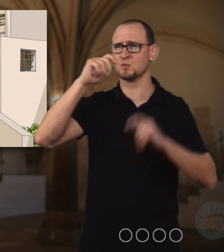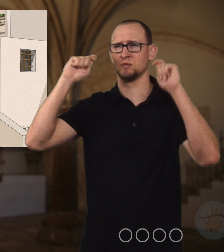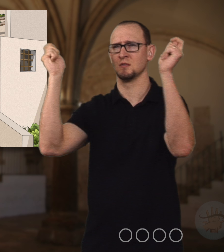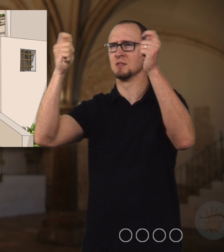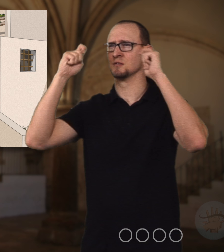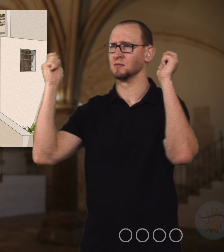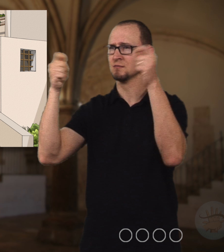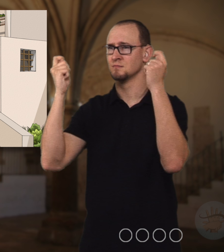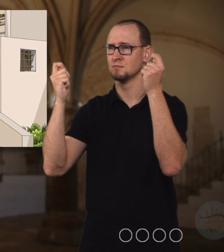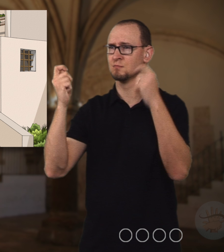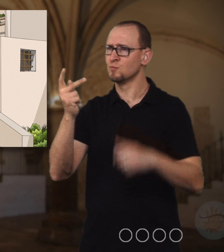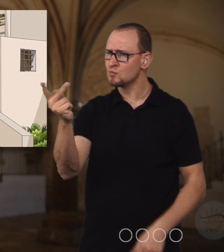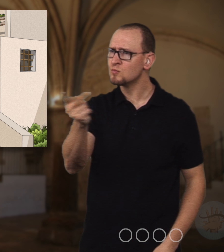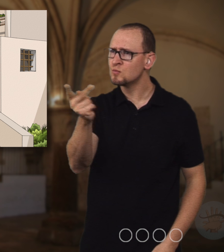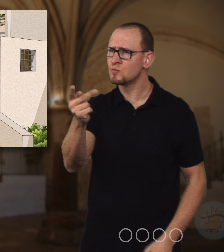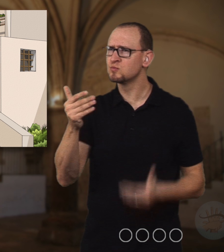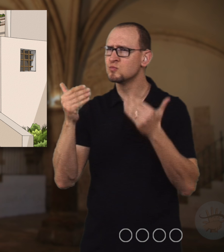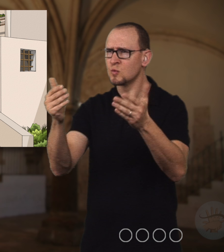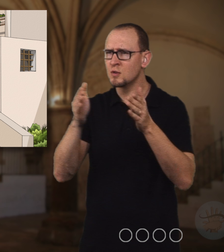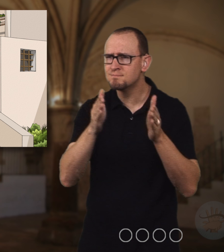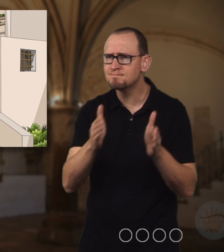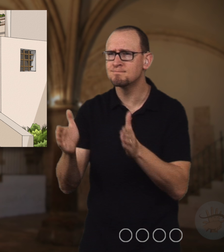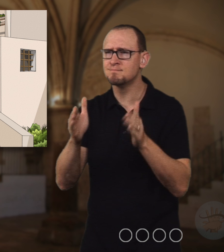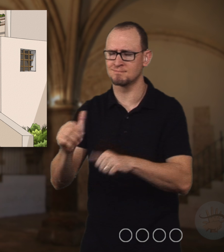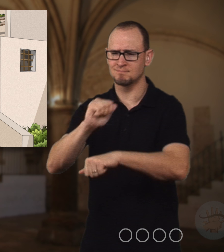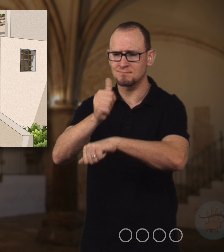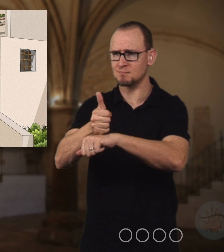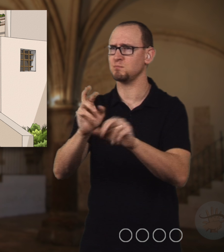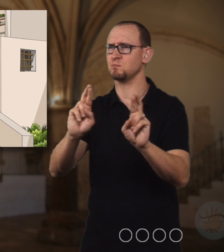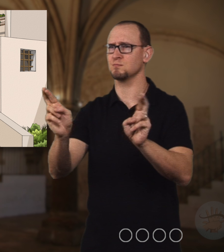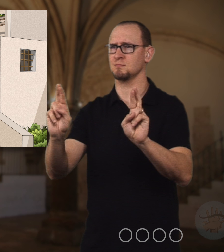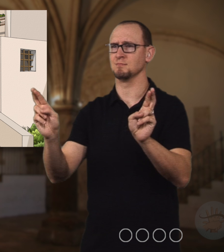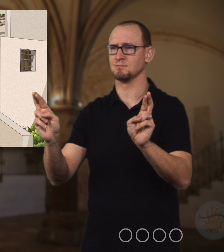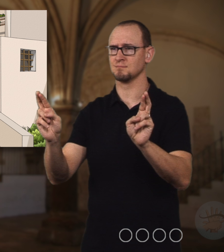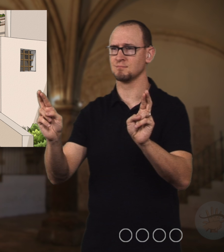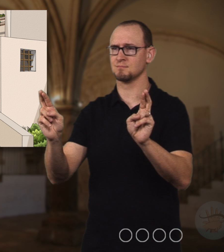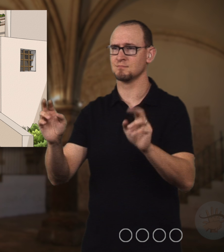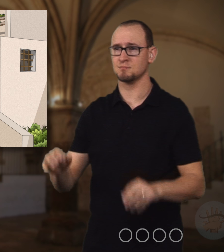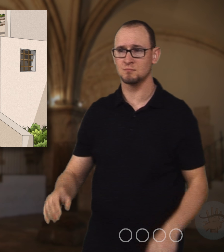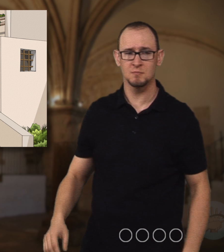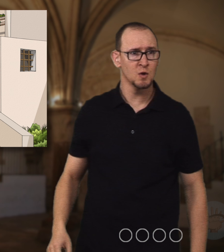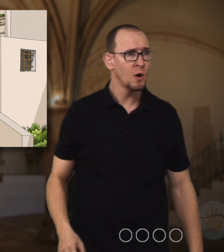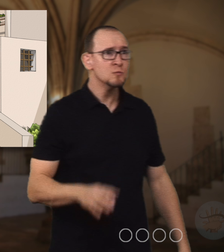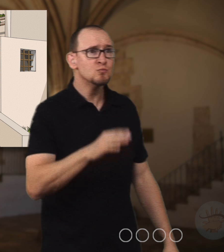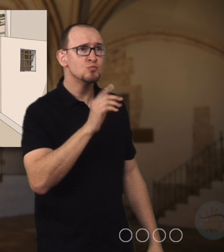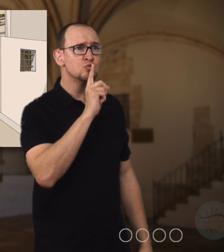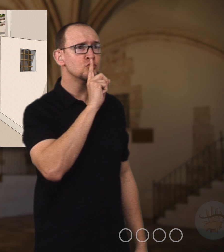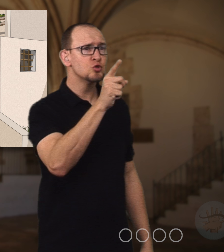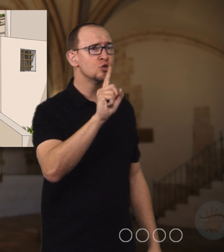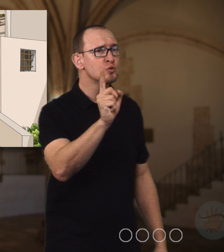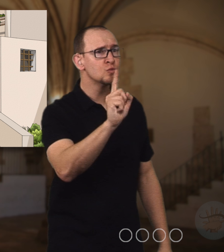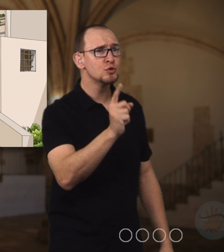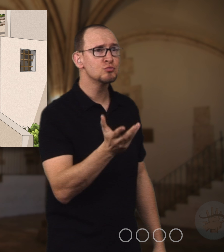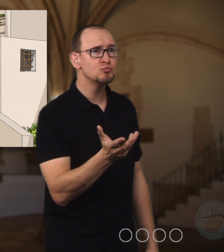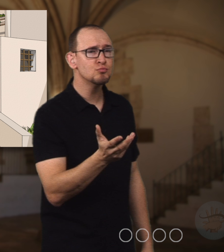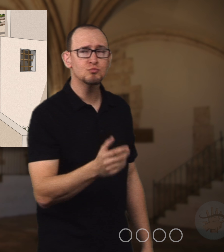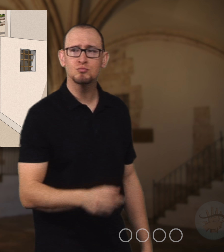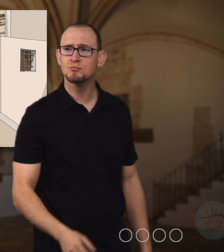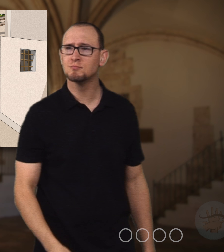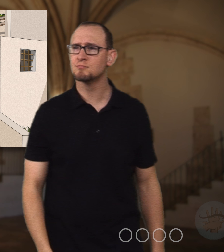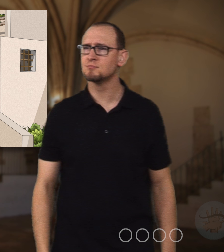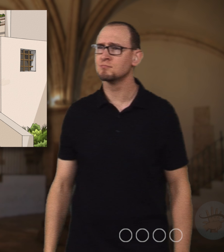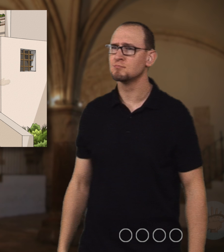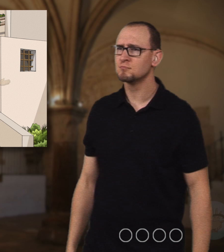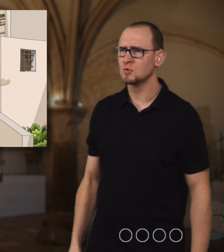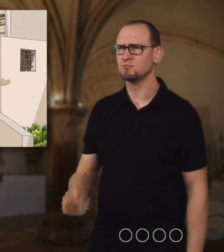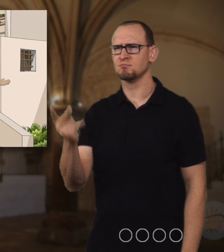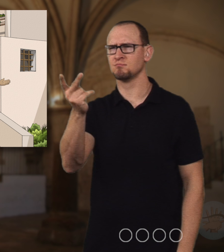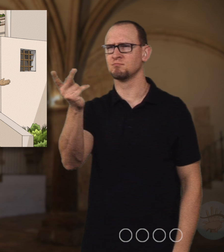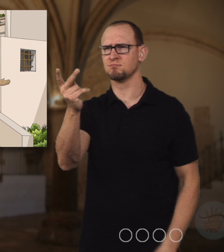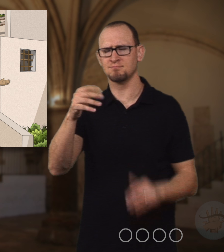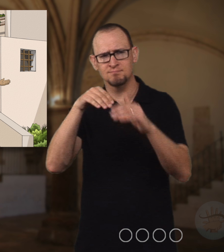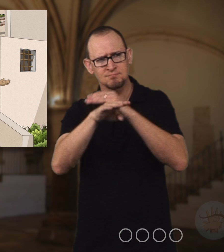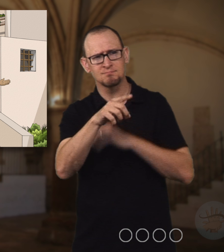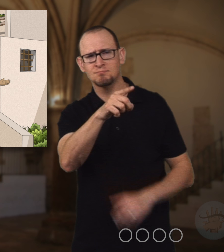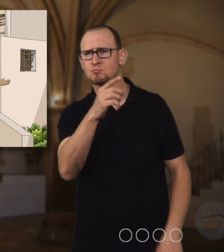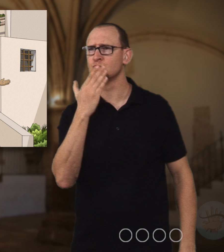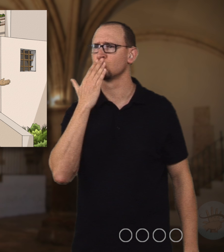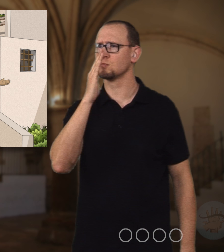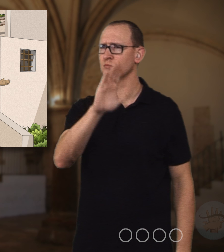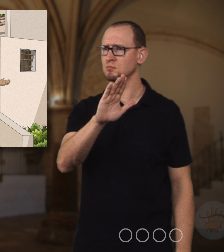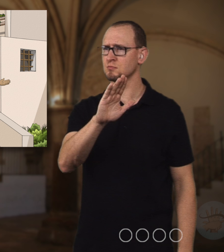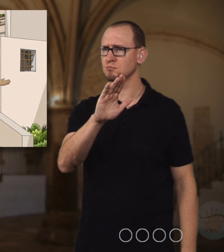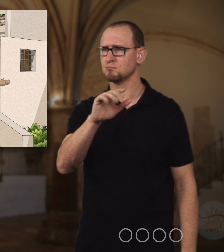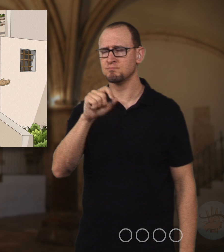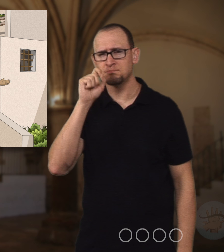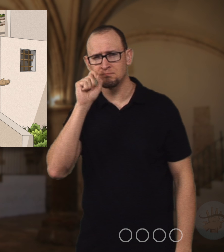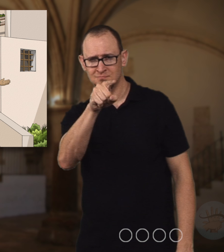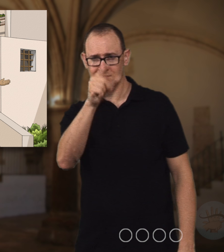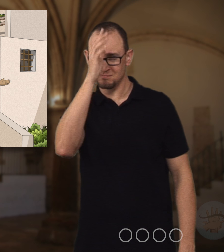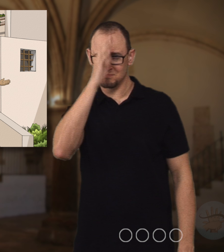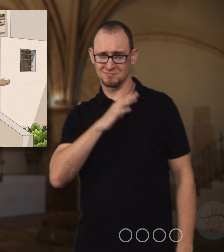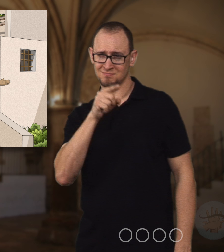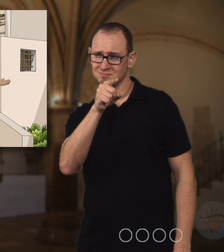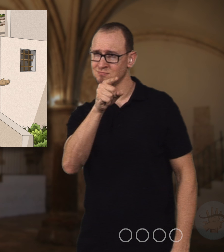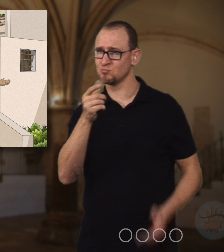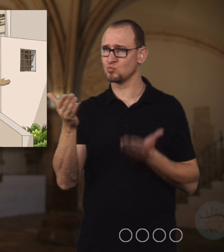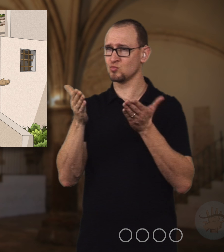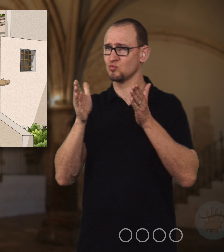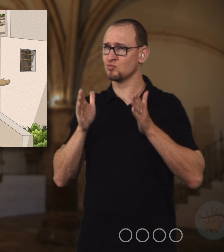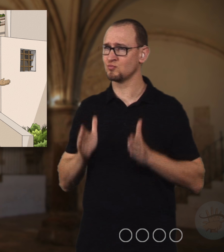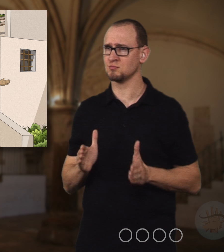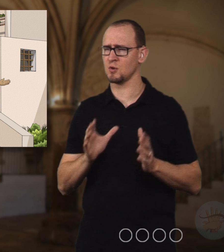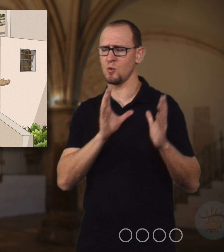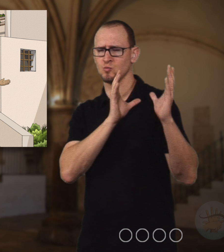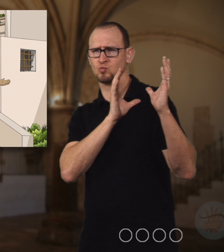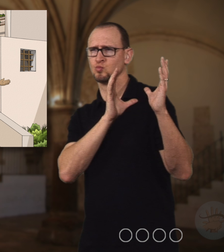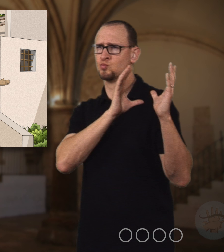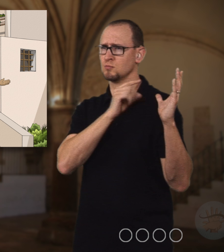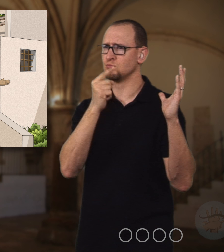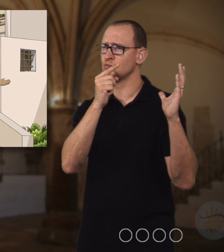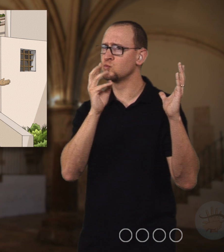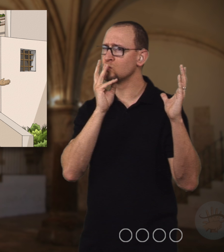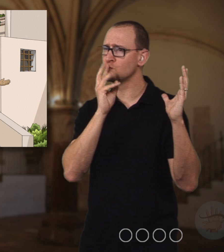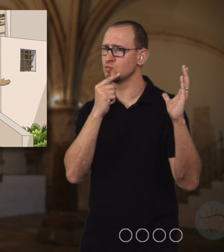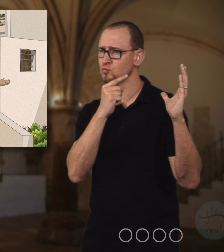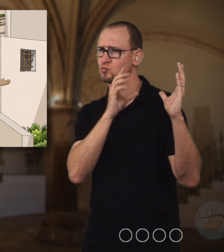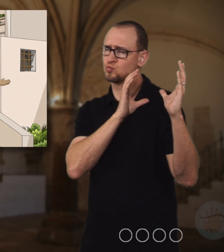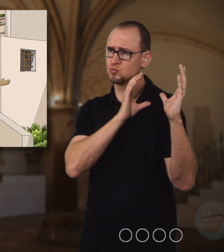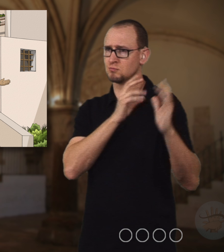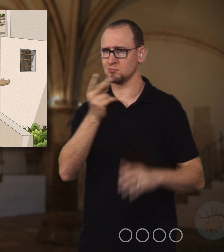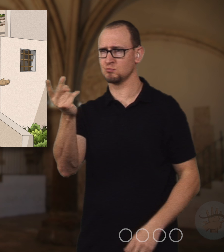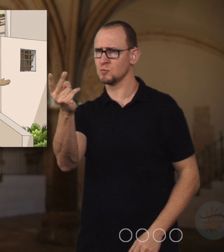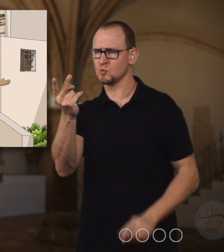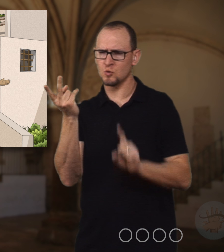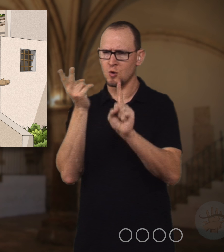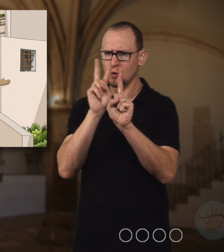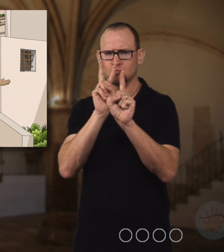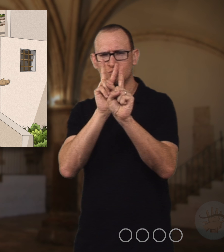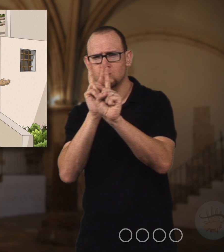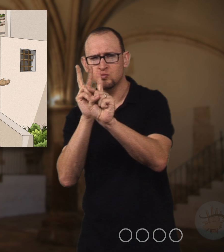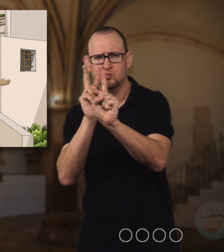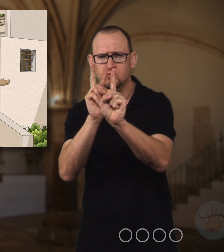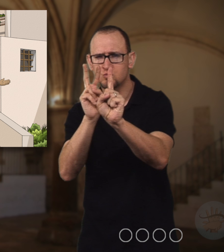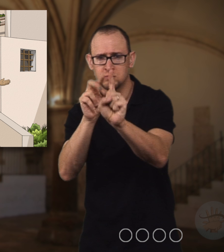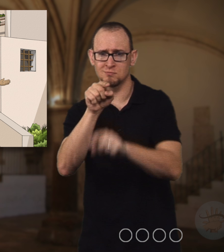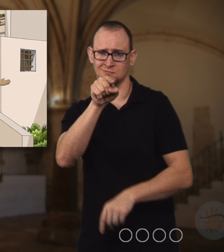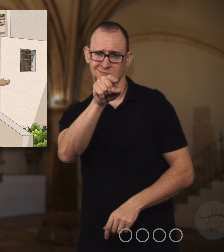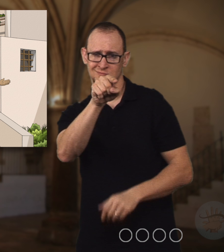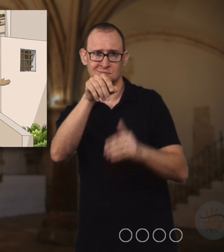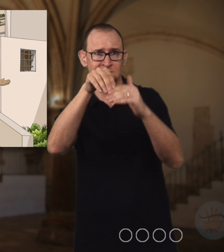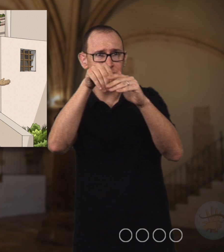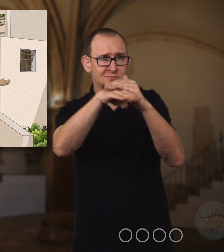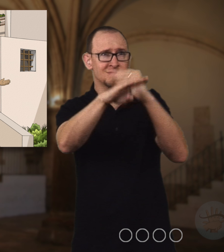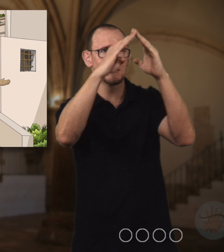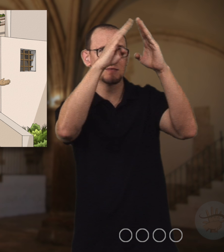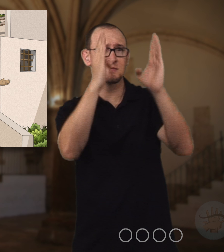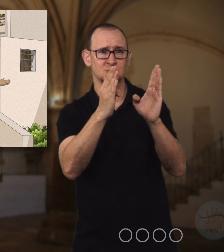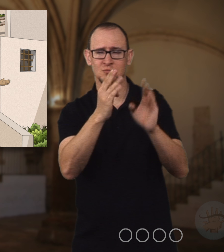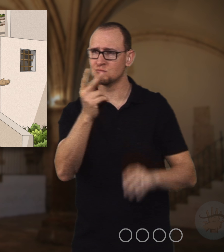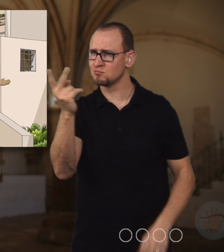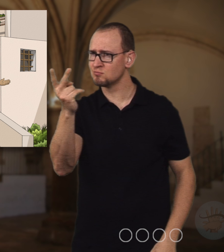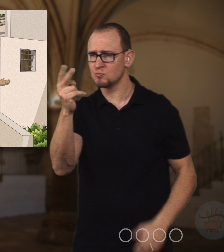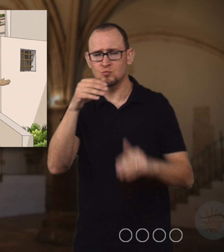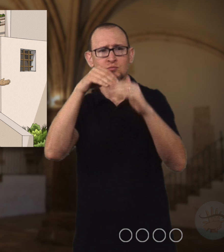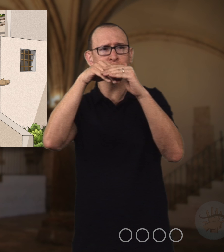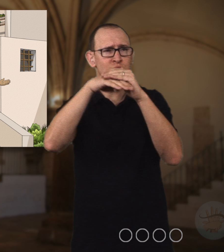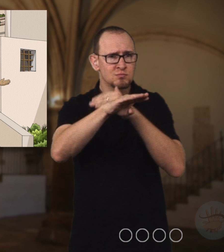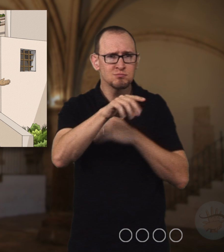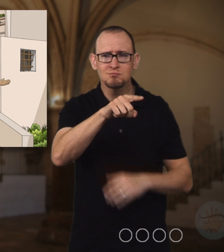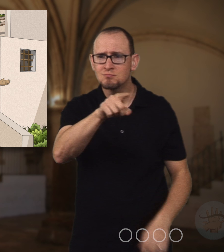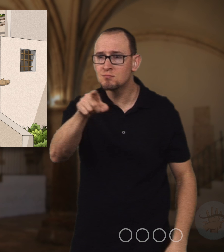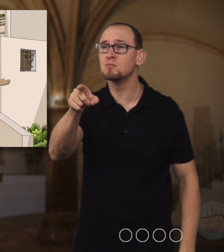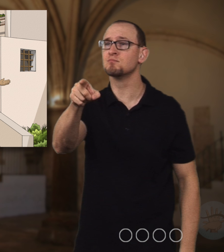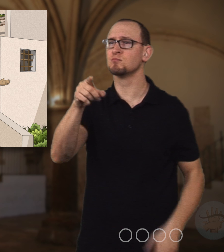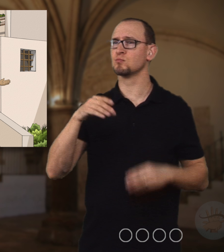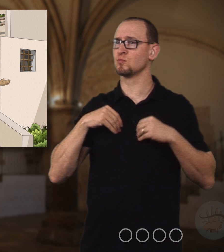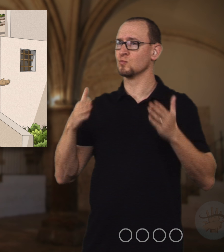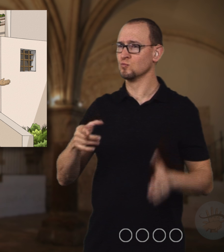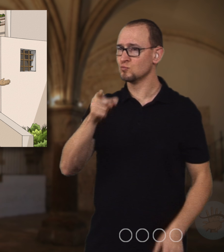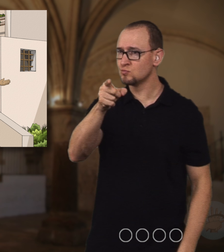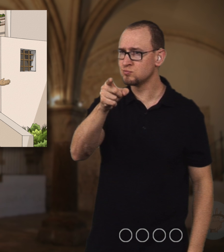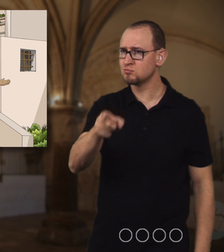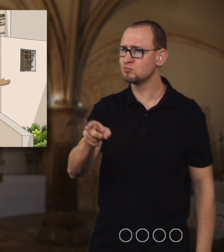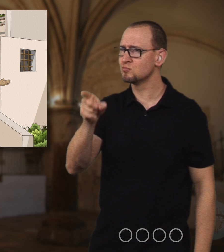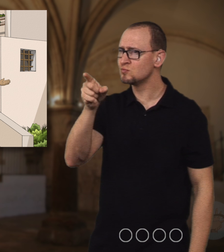they asked. He answered, “When you enter the city, a man carrying a jug of water will meet you.